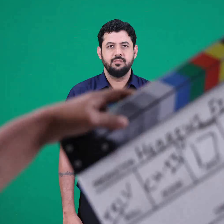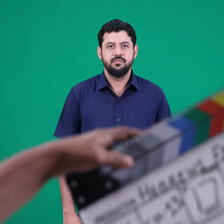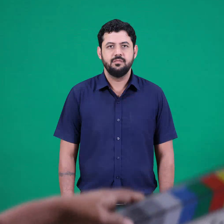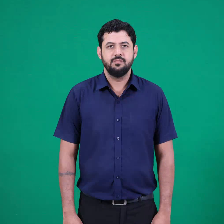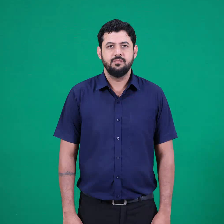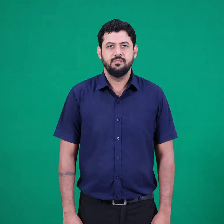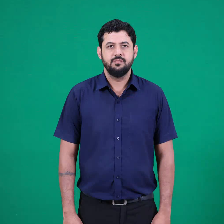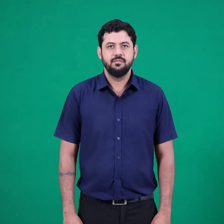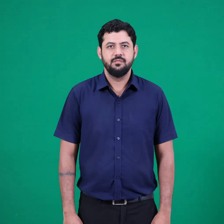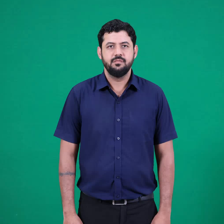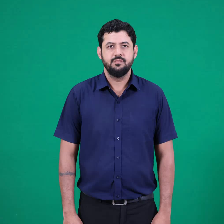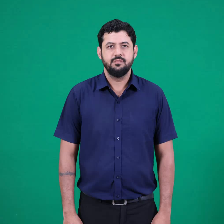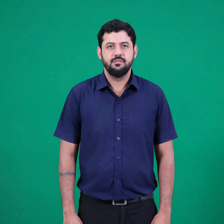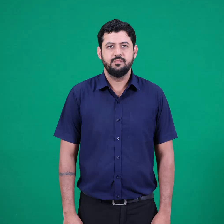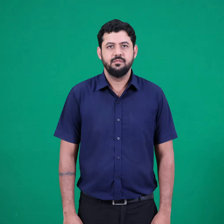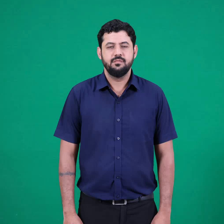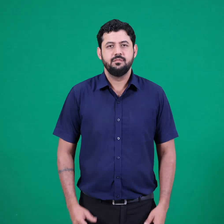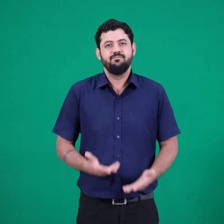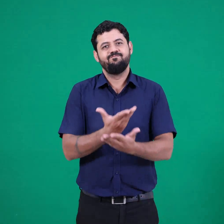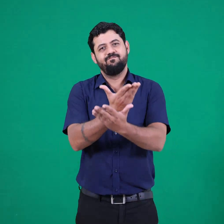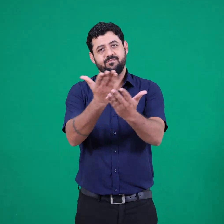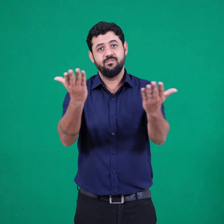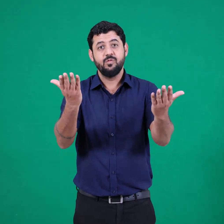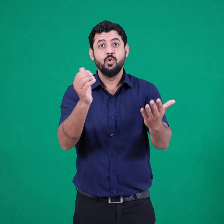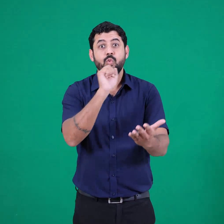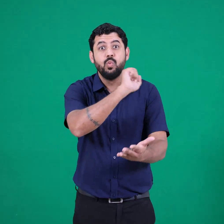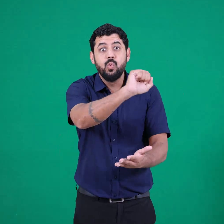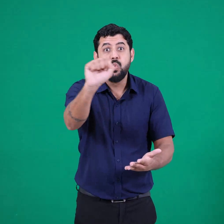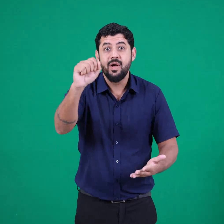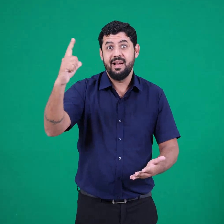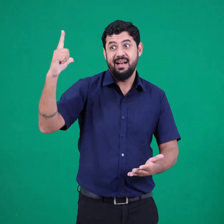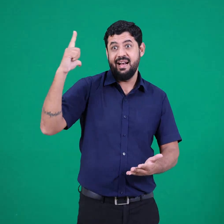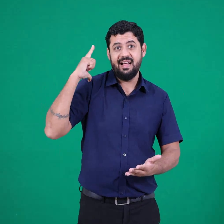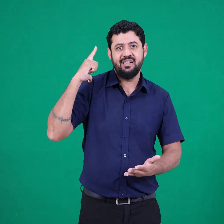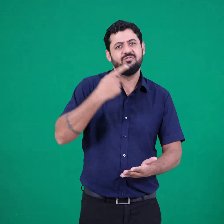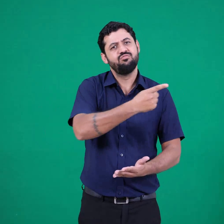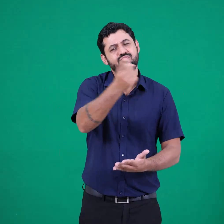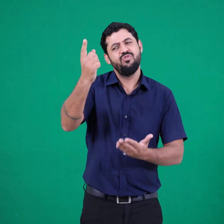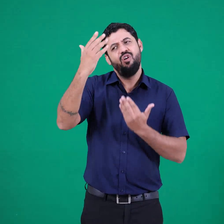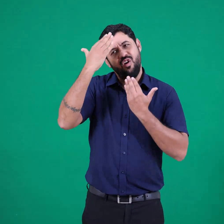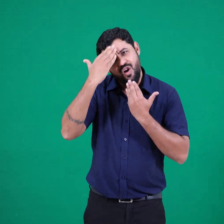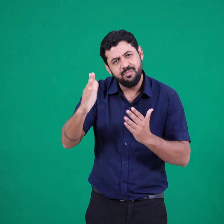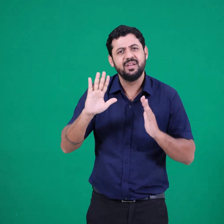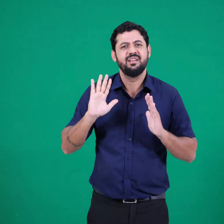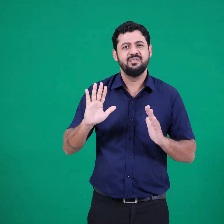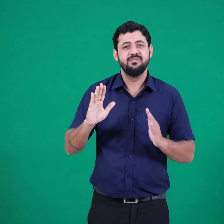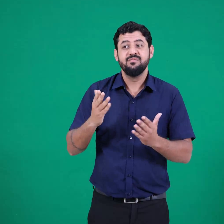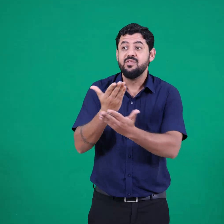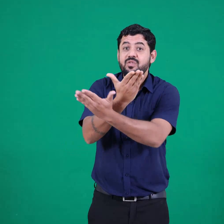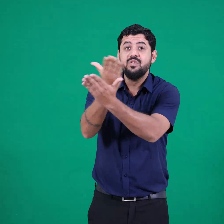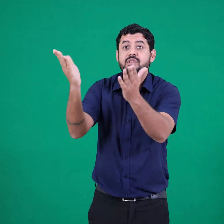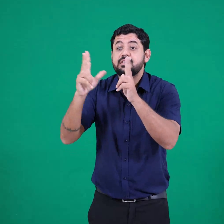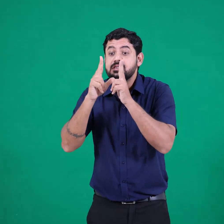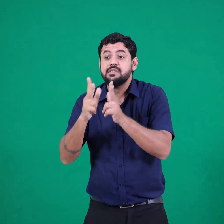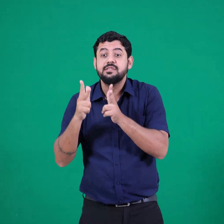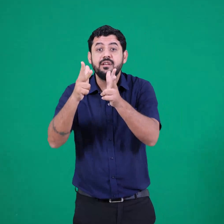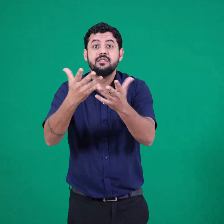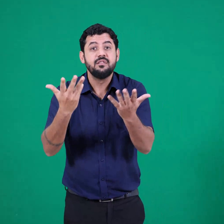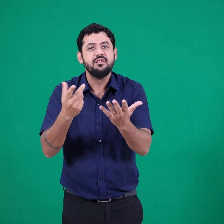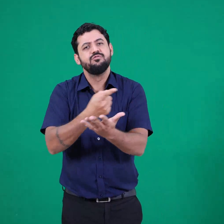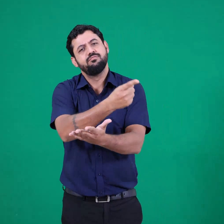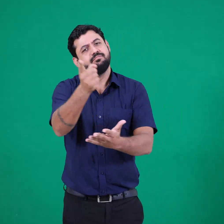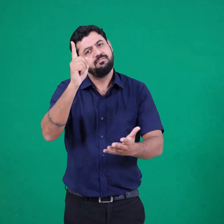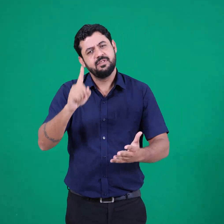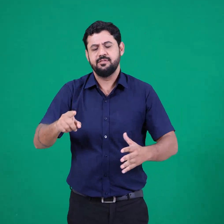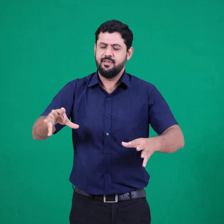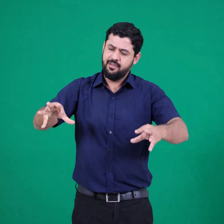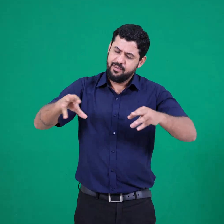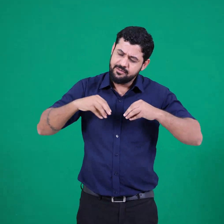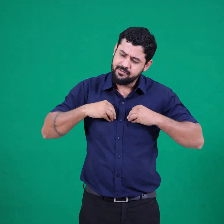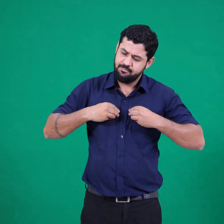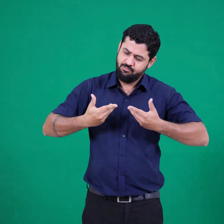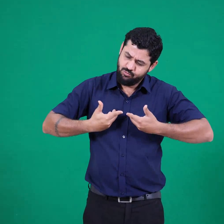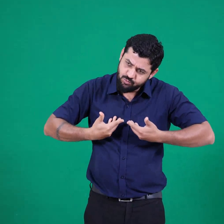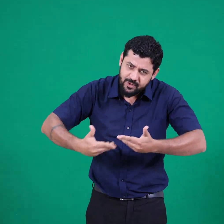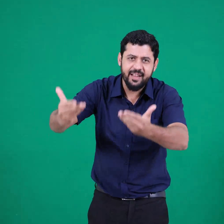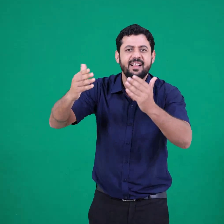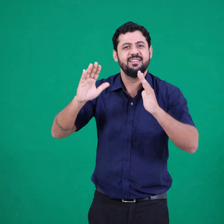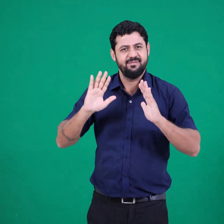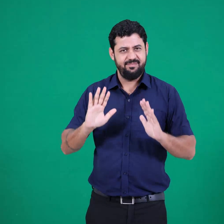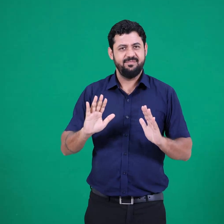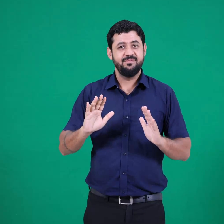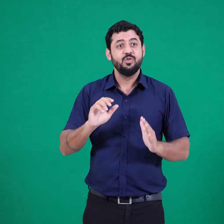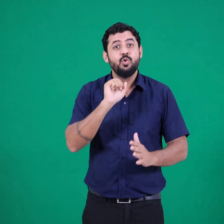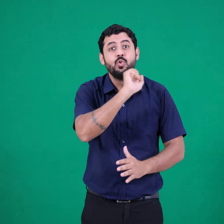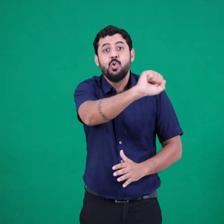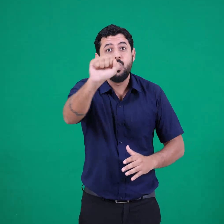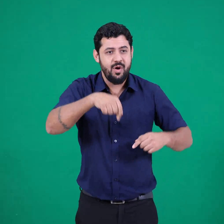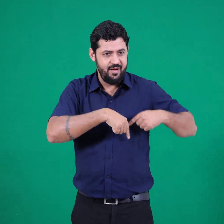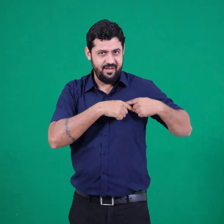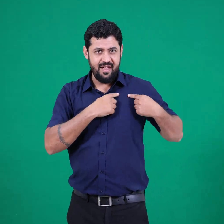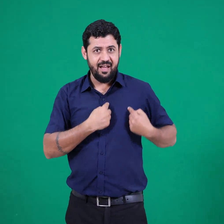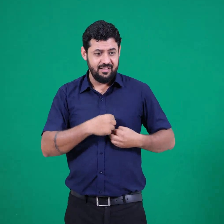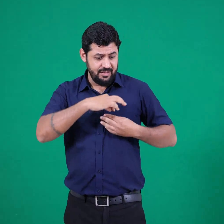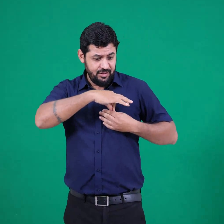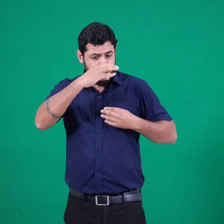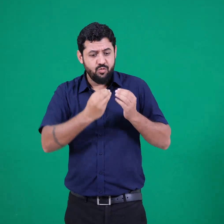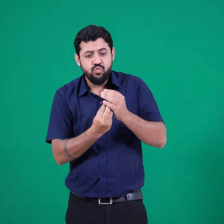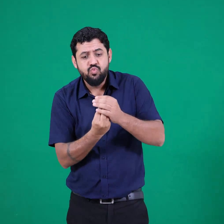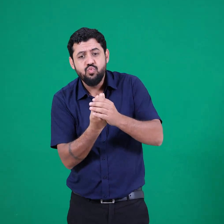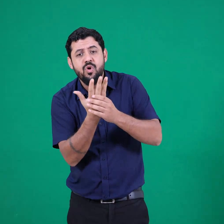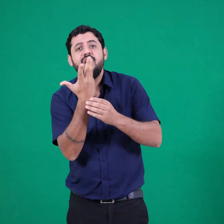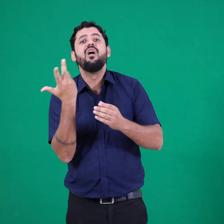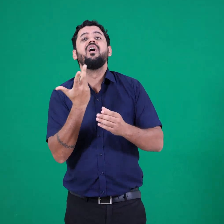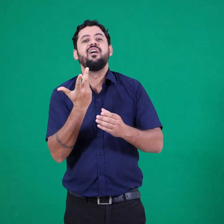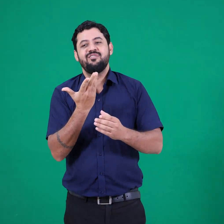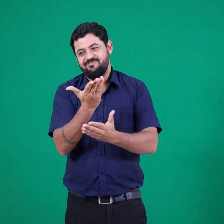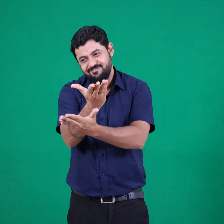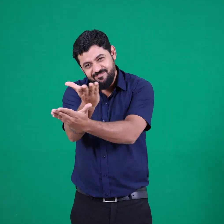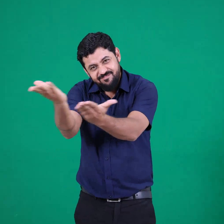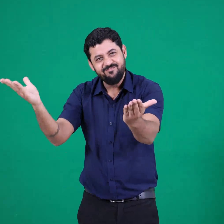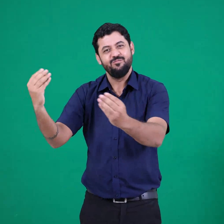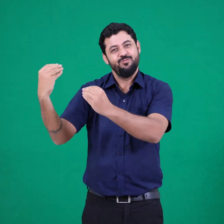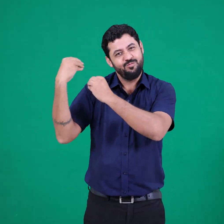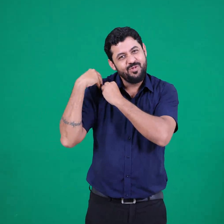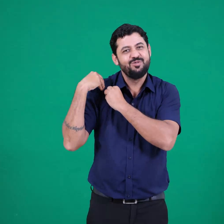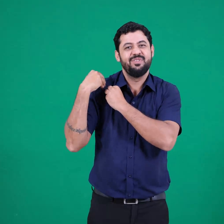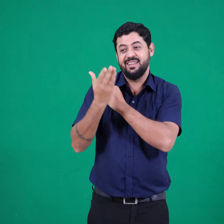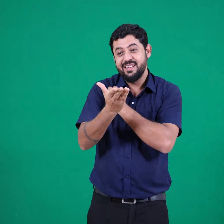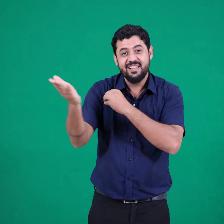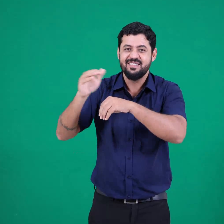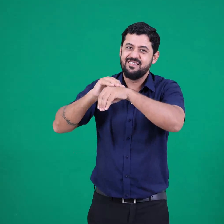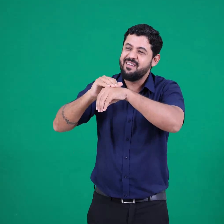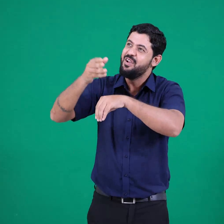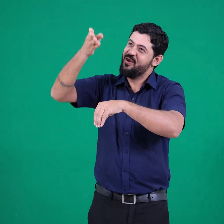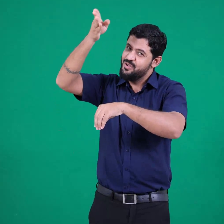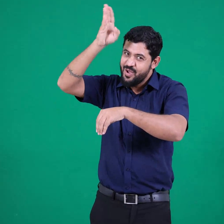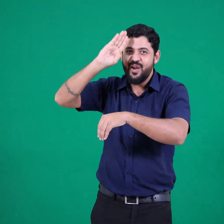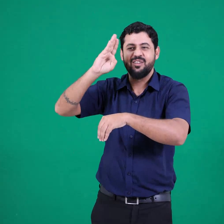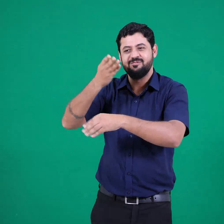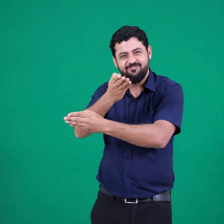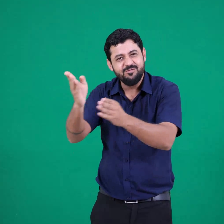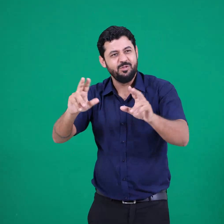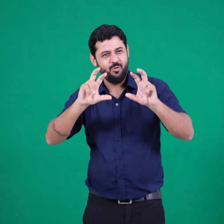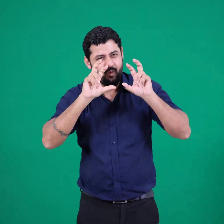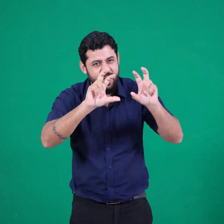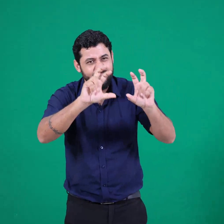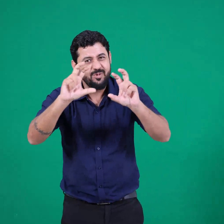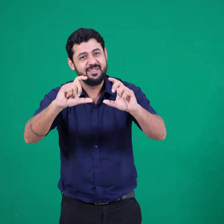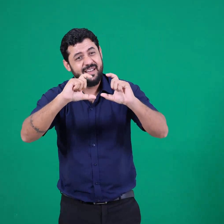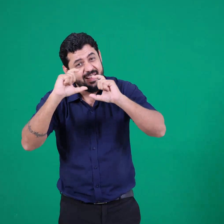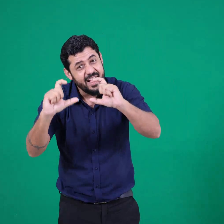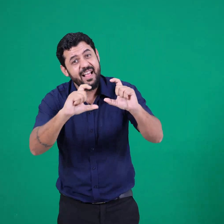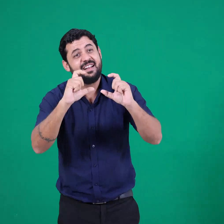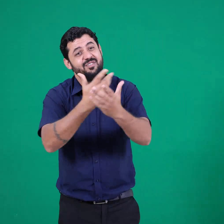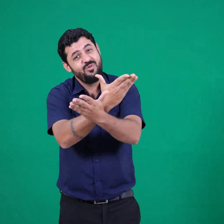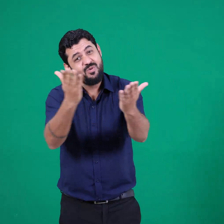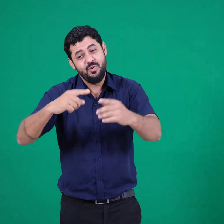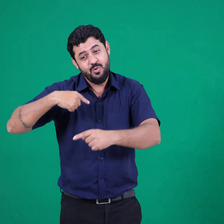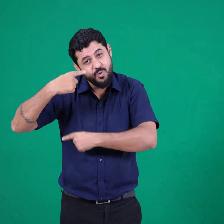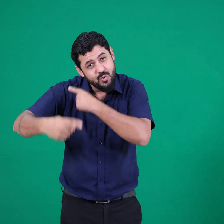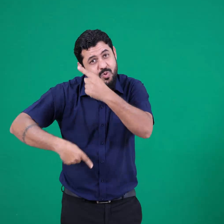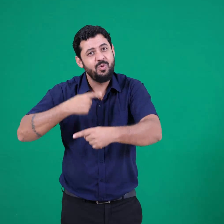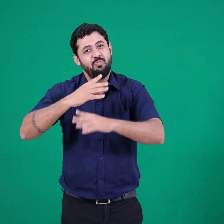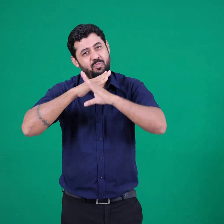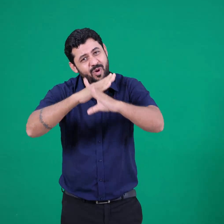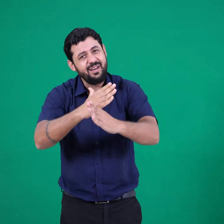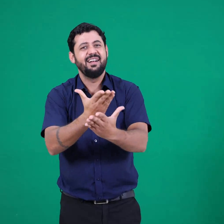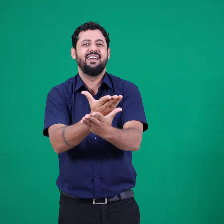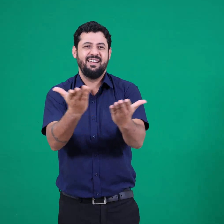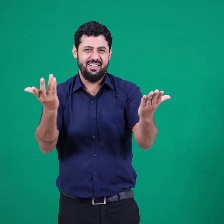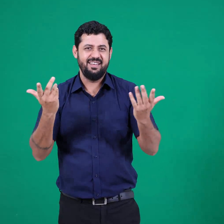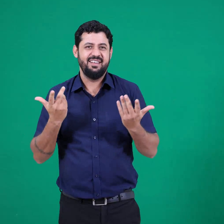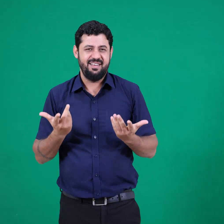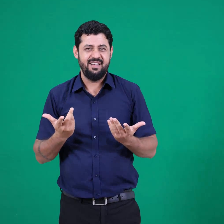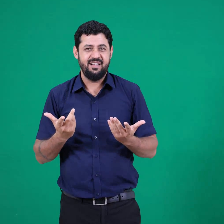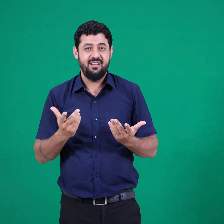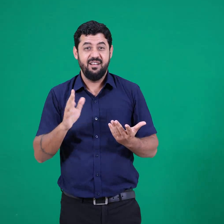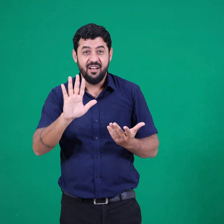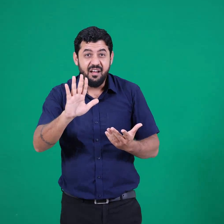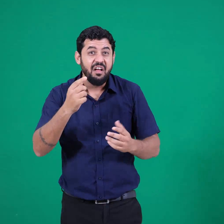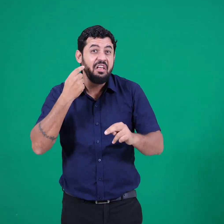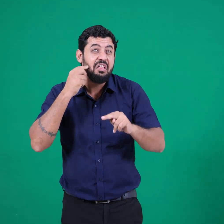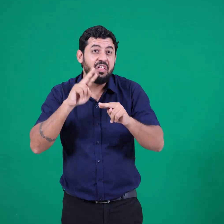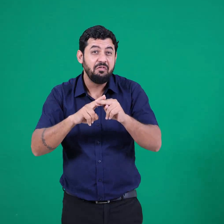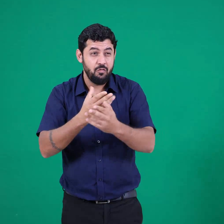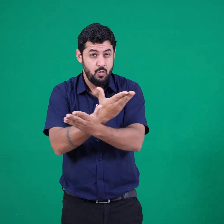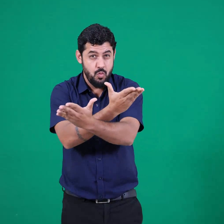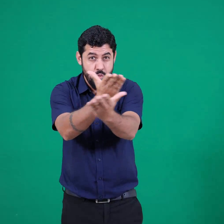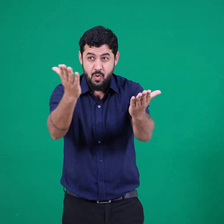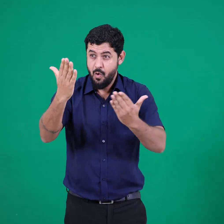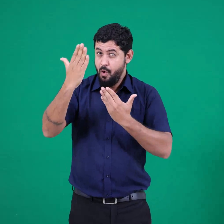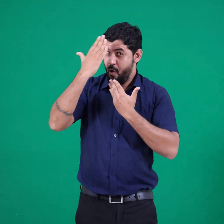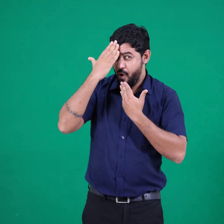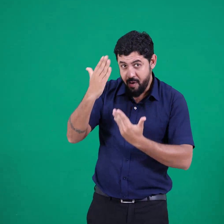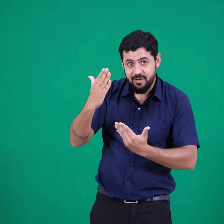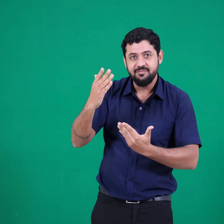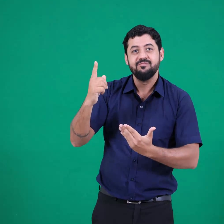Obey your leaders and submit to them, for they watch over your souls as those who must give an account.